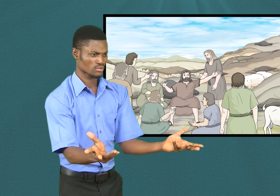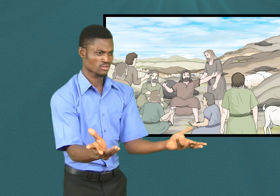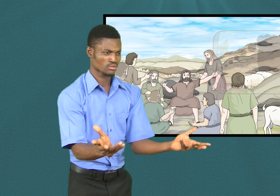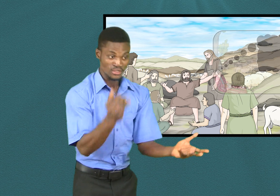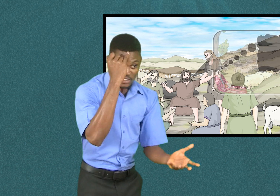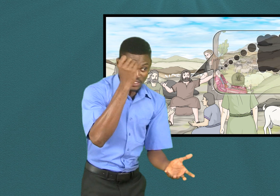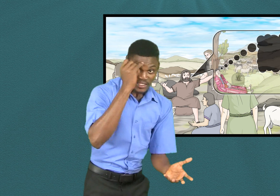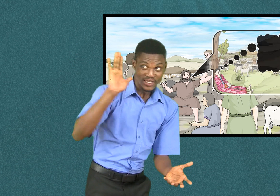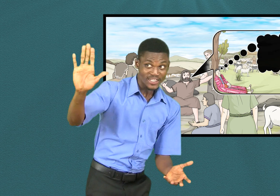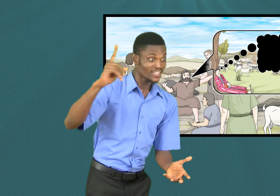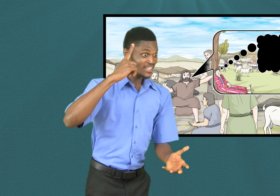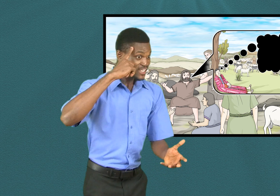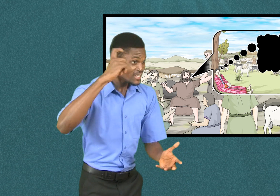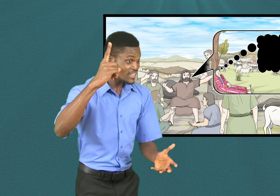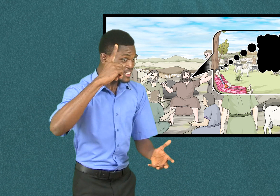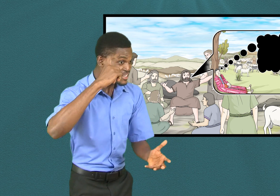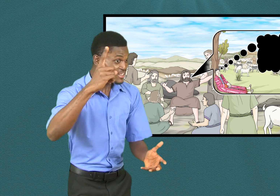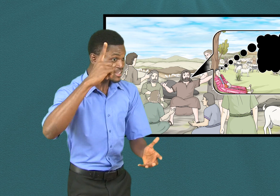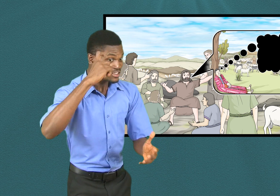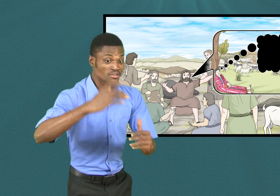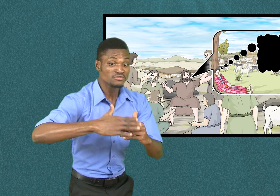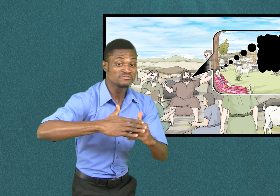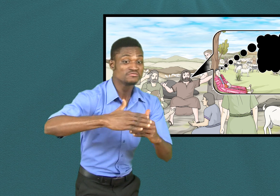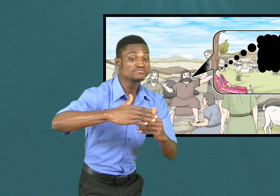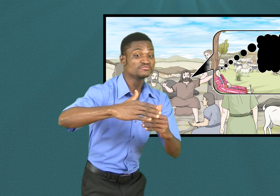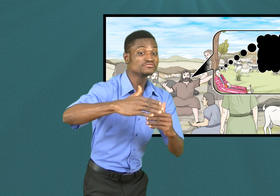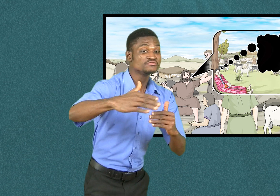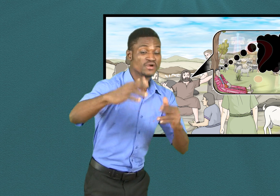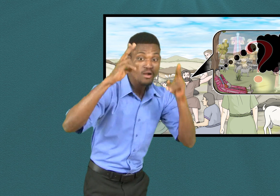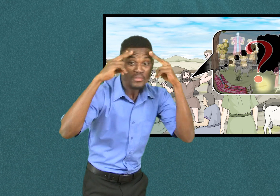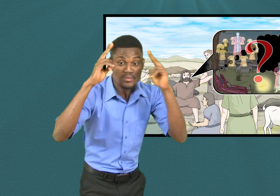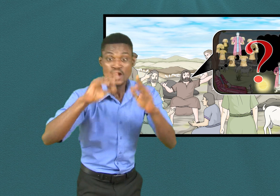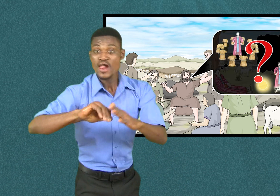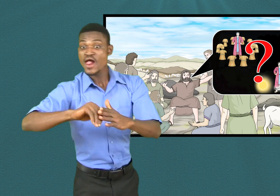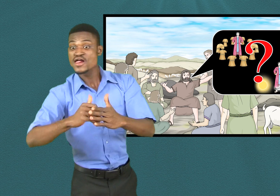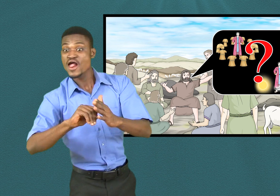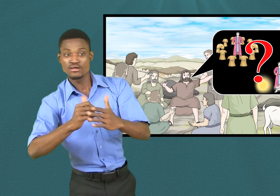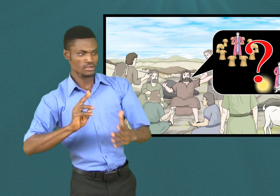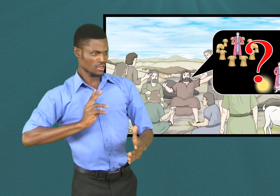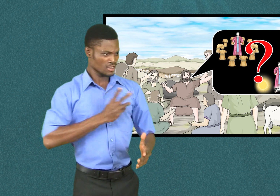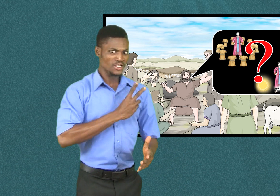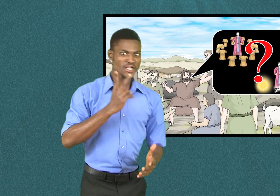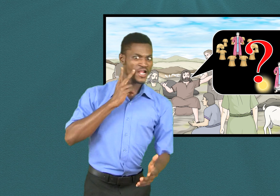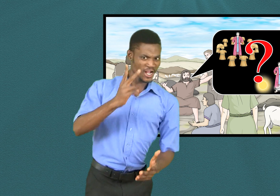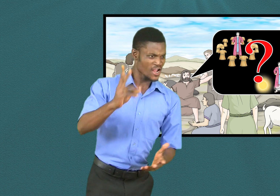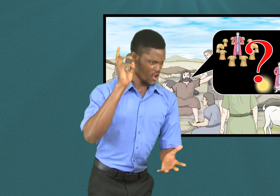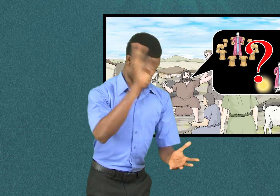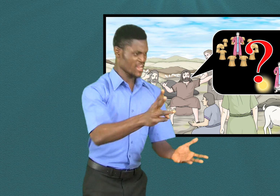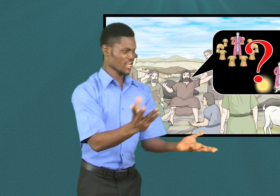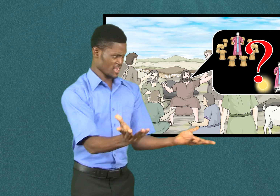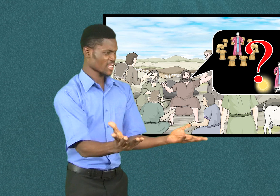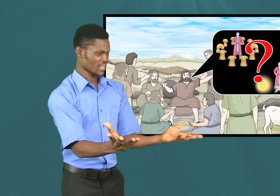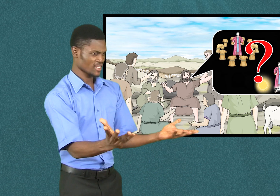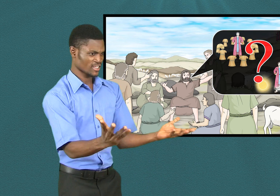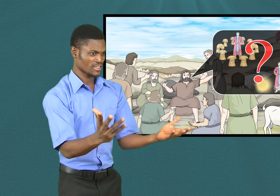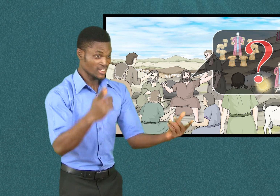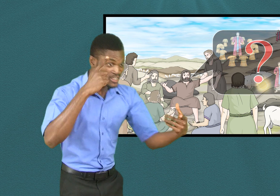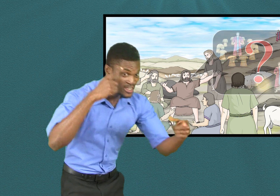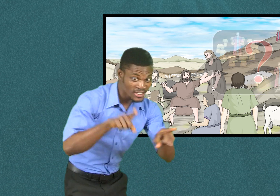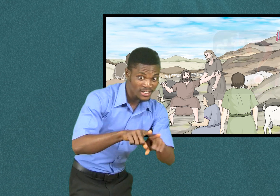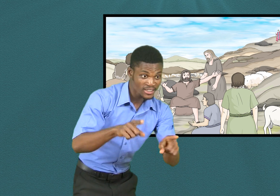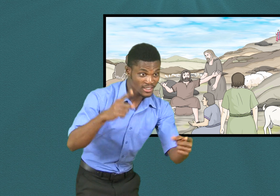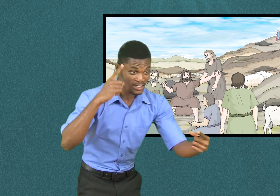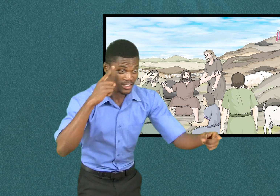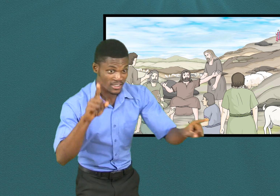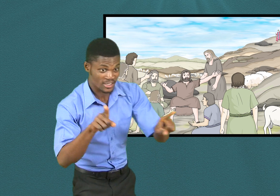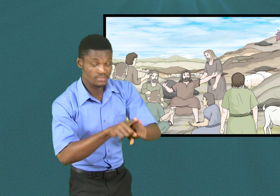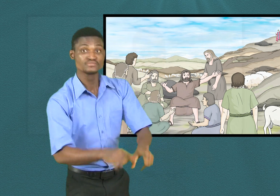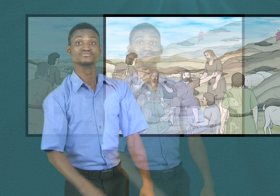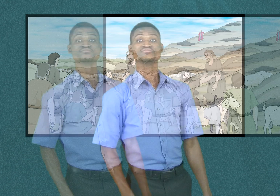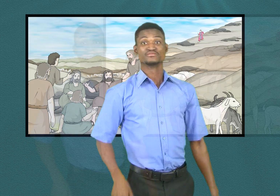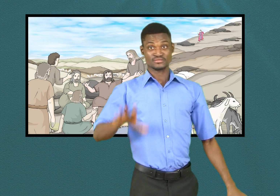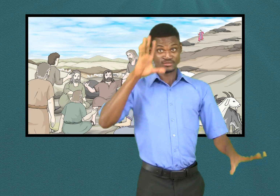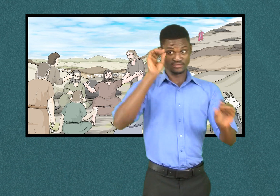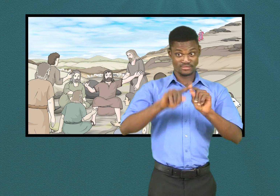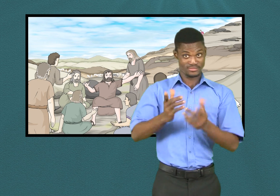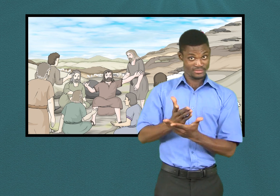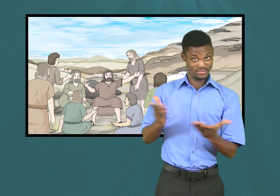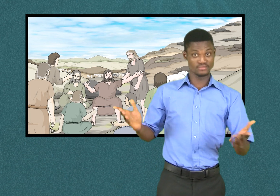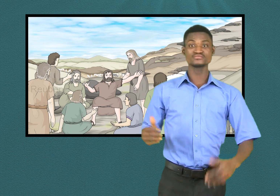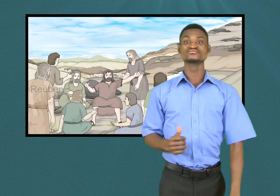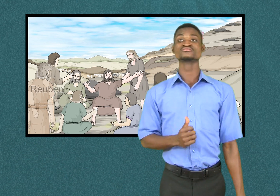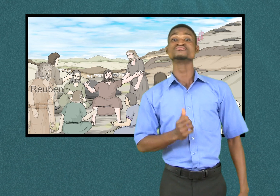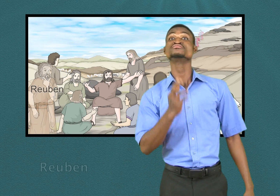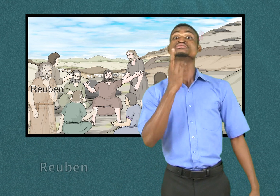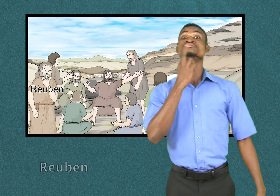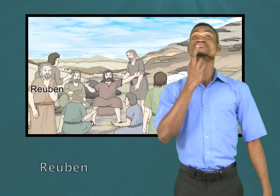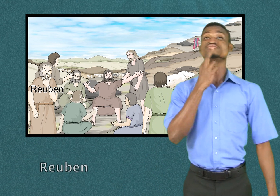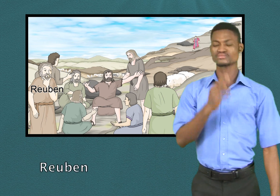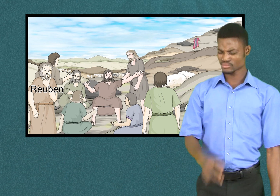Then we shall see what becomes of his dreams!”